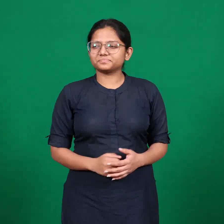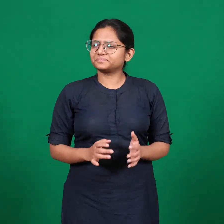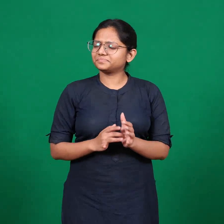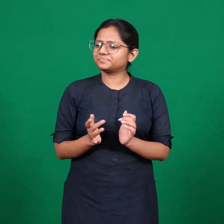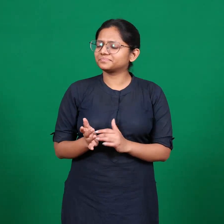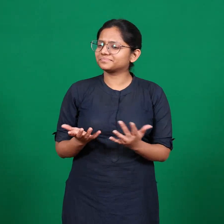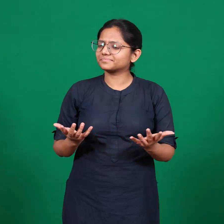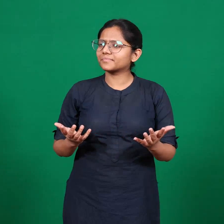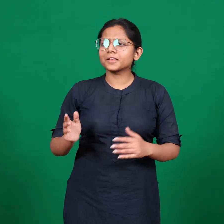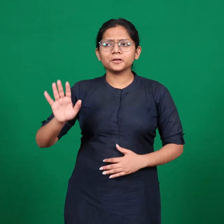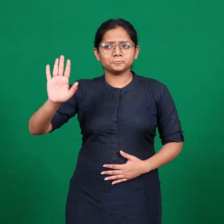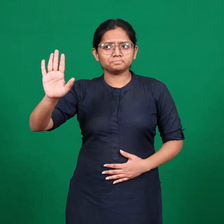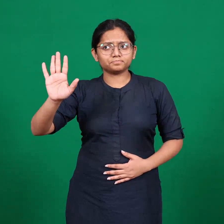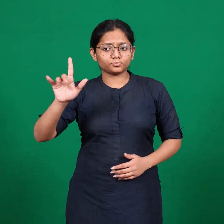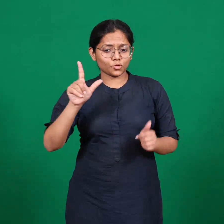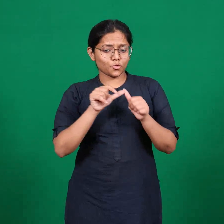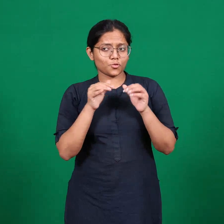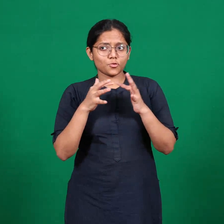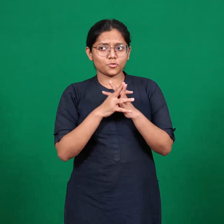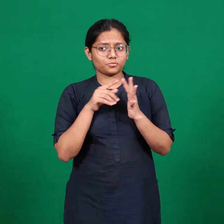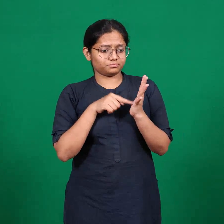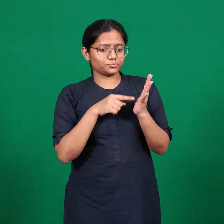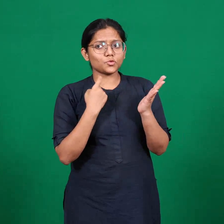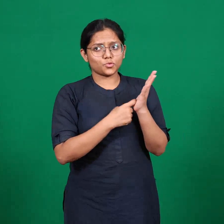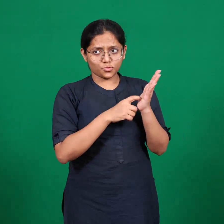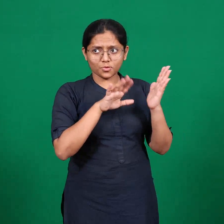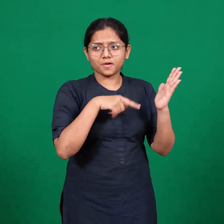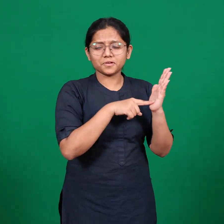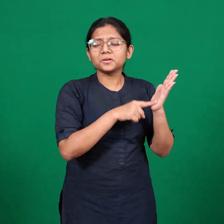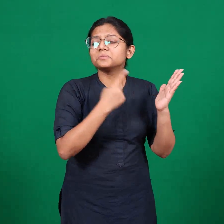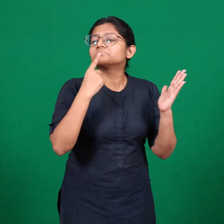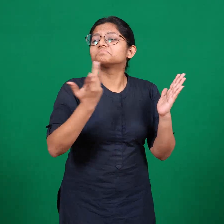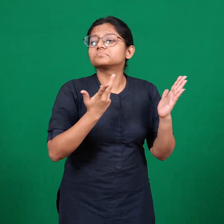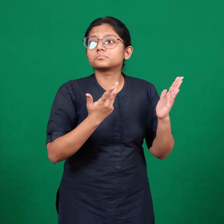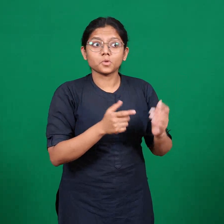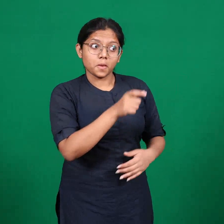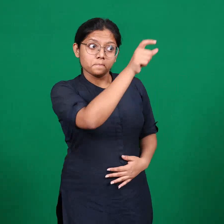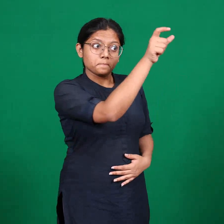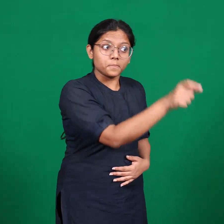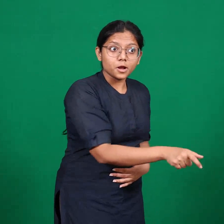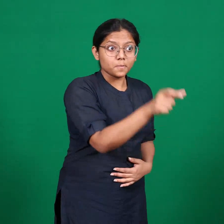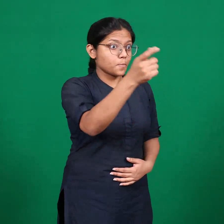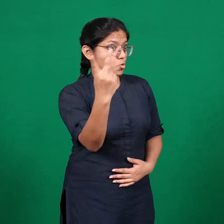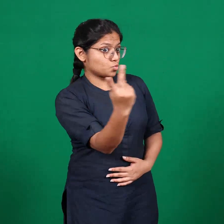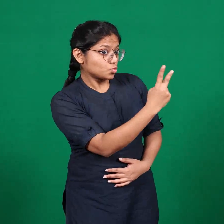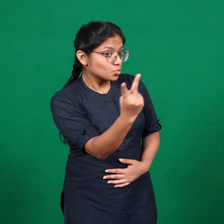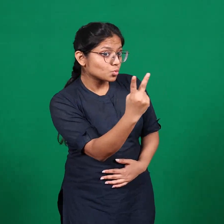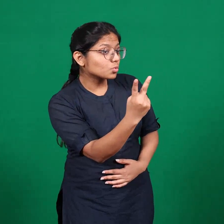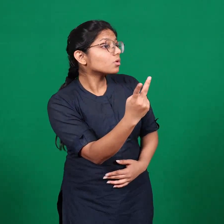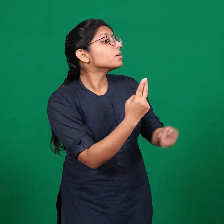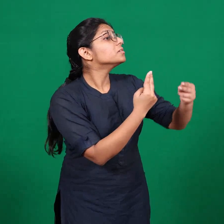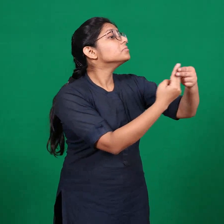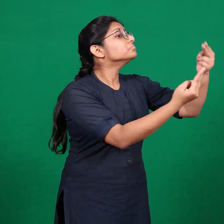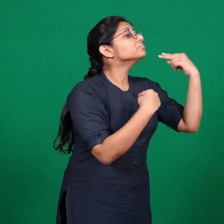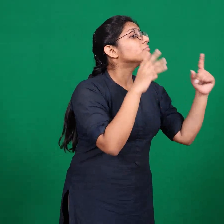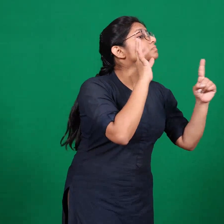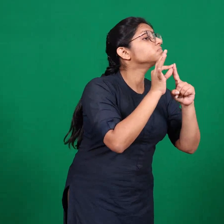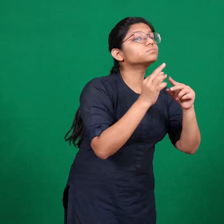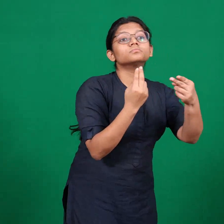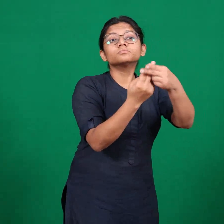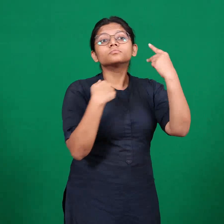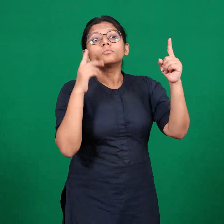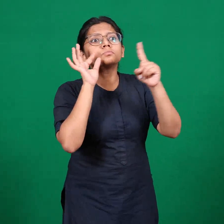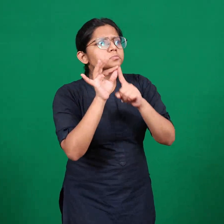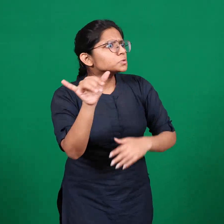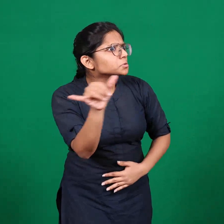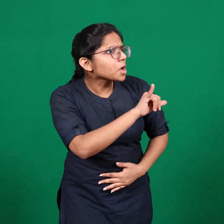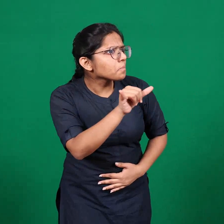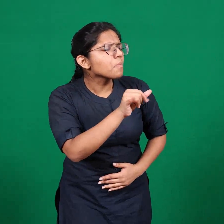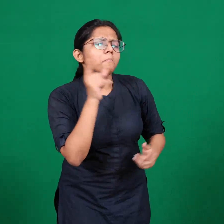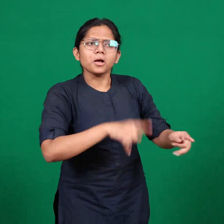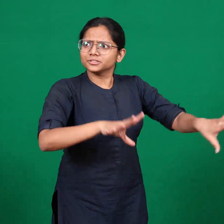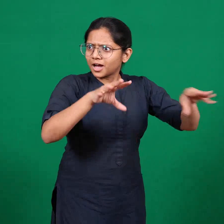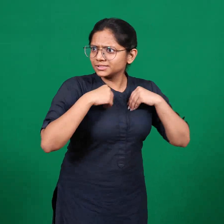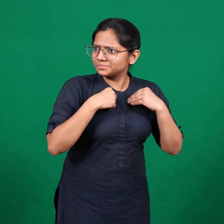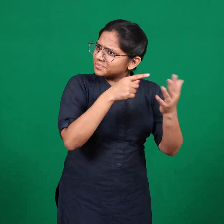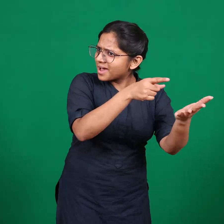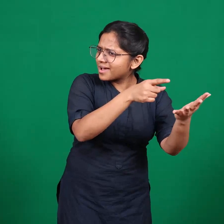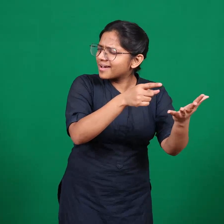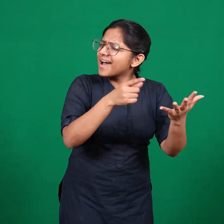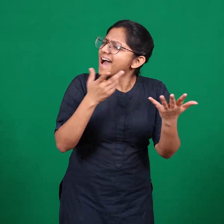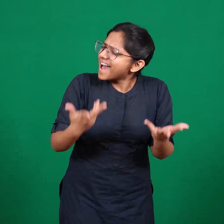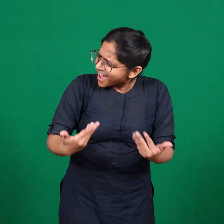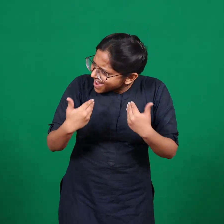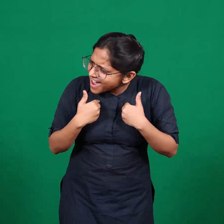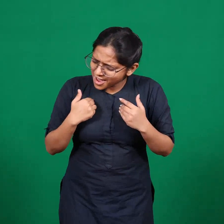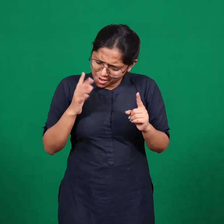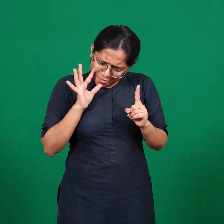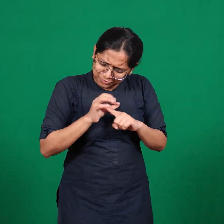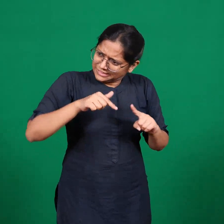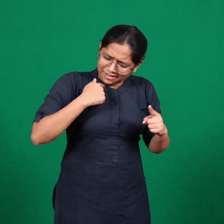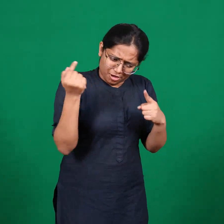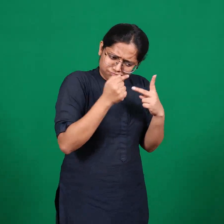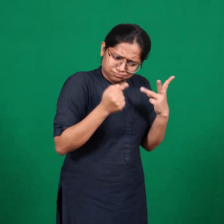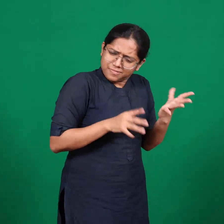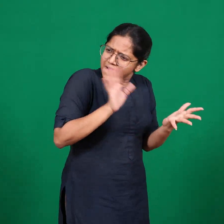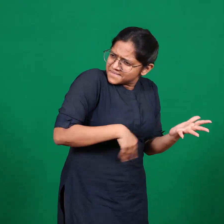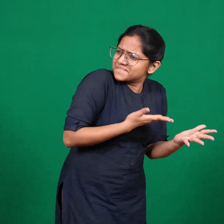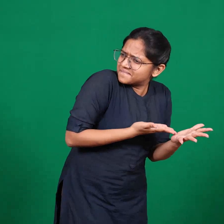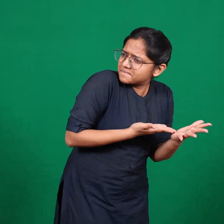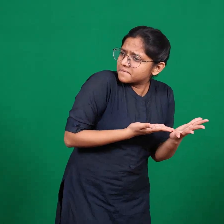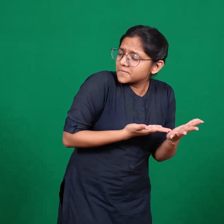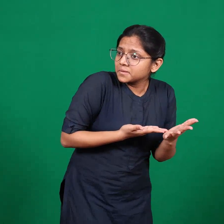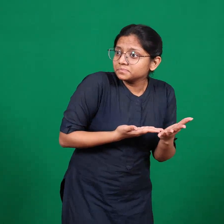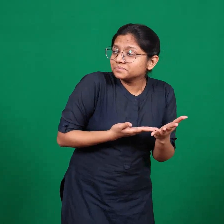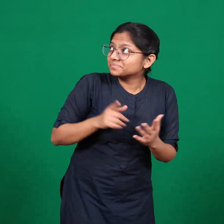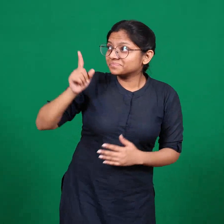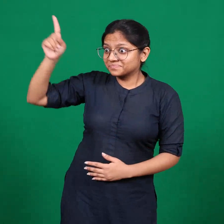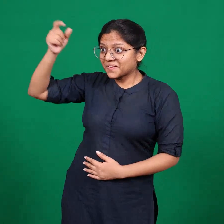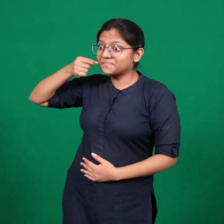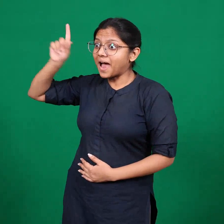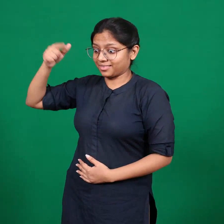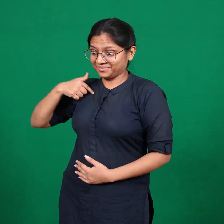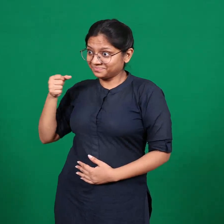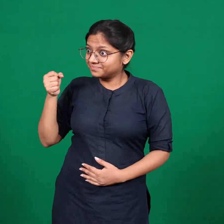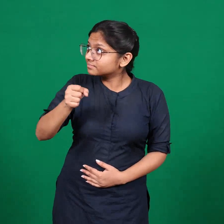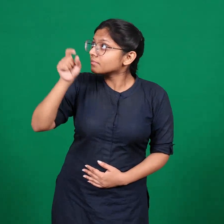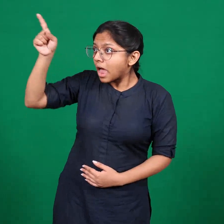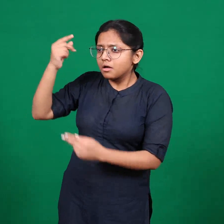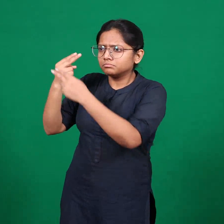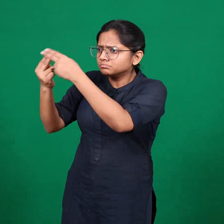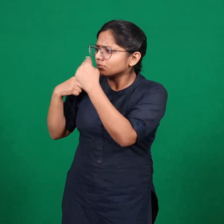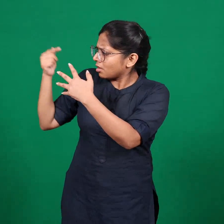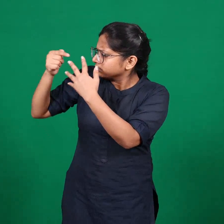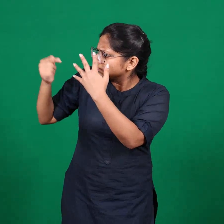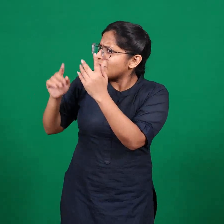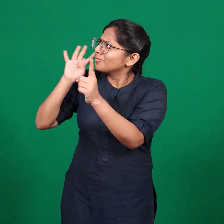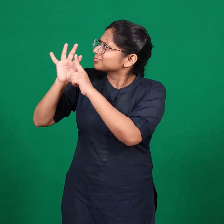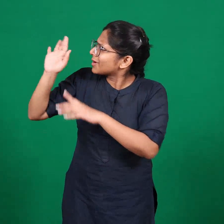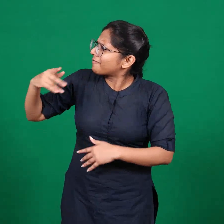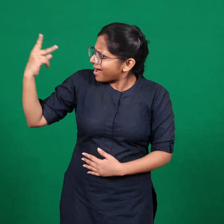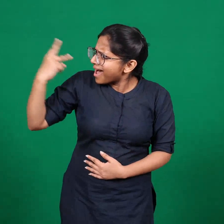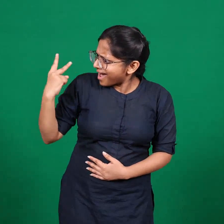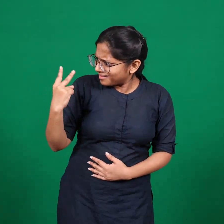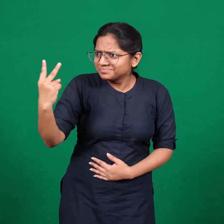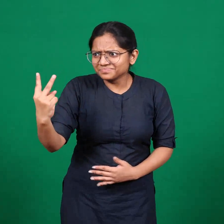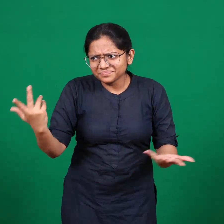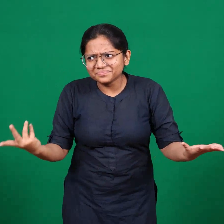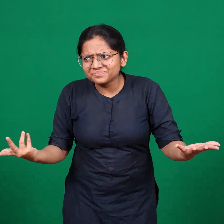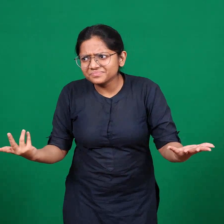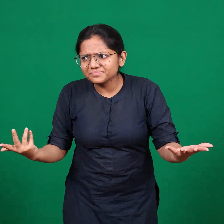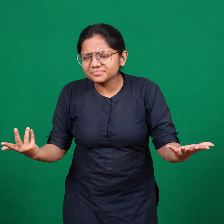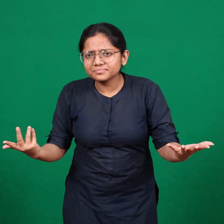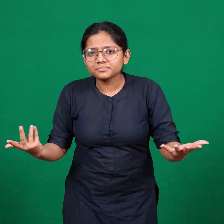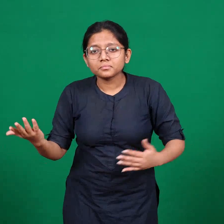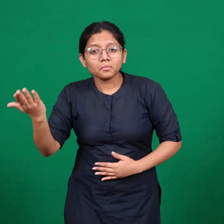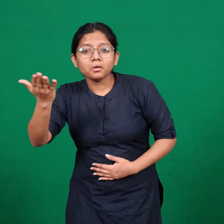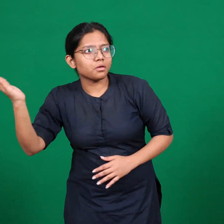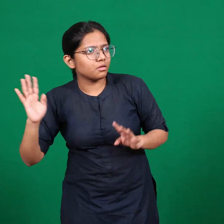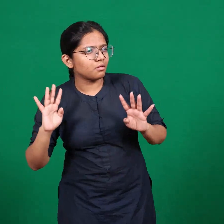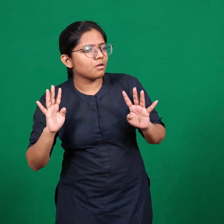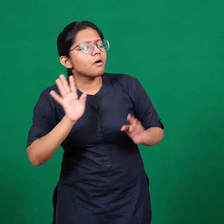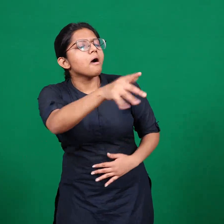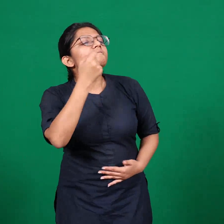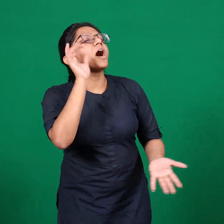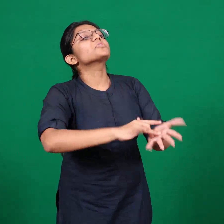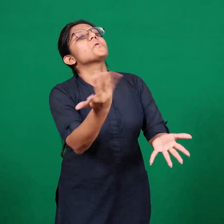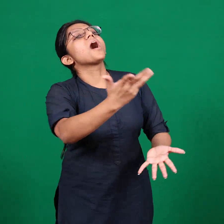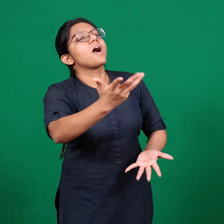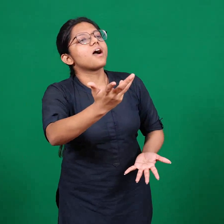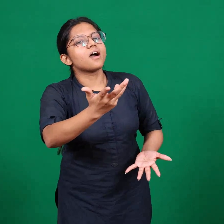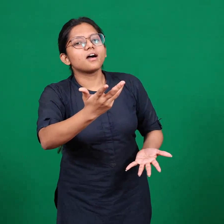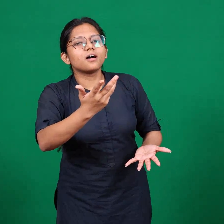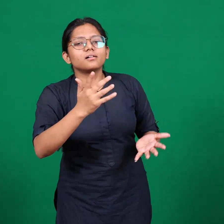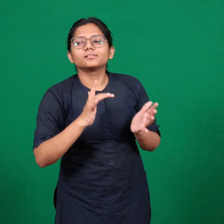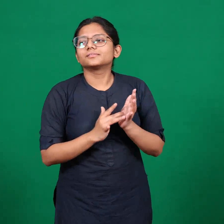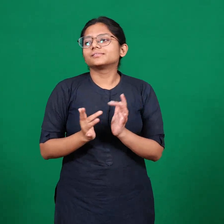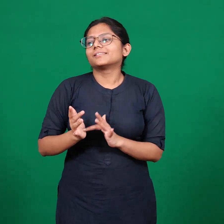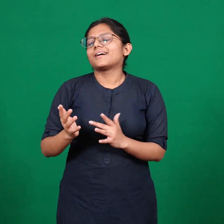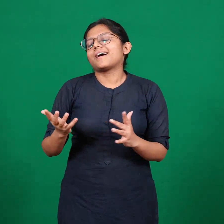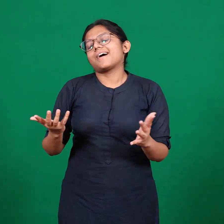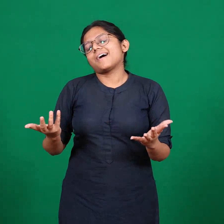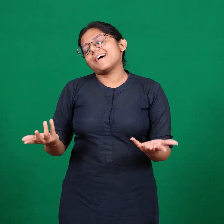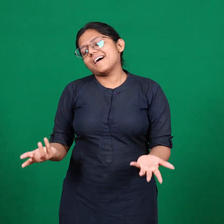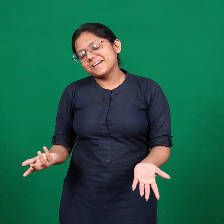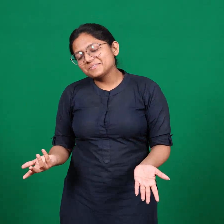Even in your own Law it is written that the testimony of two men is valid. I am One who testifies about Myself, and the Father, who sent Me, also testifies about Me."